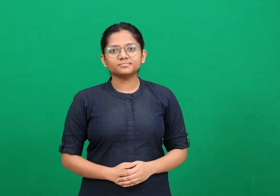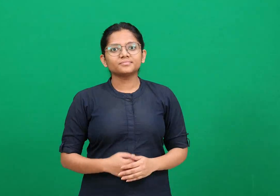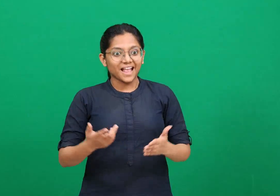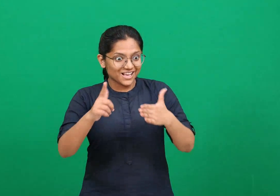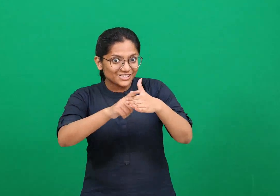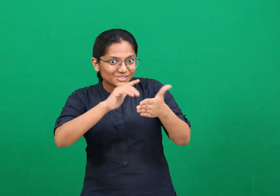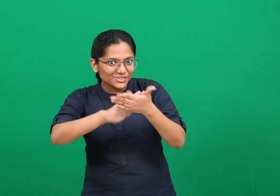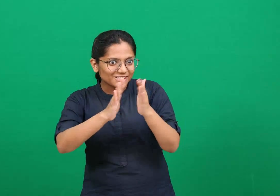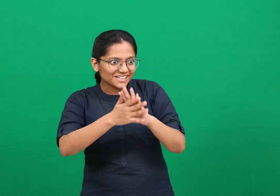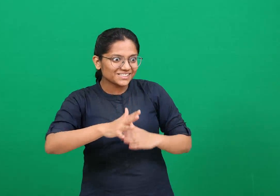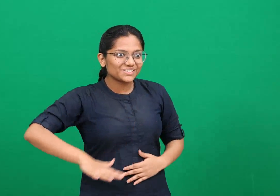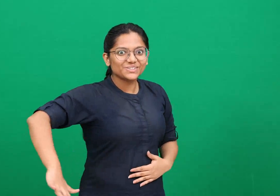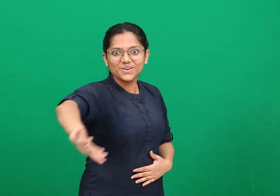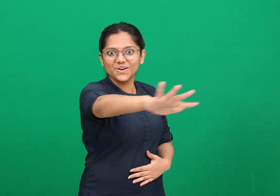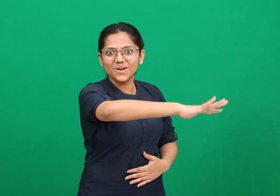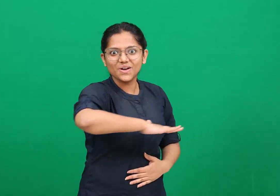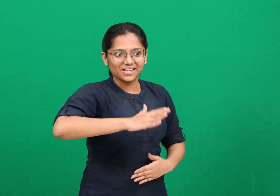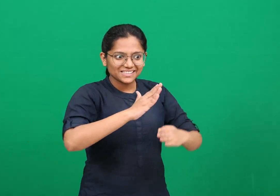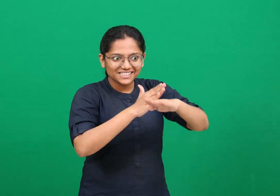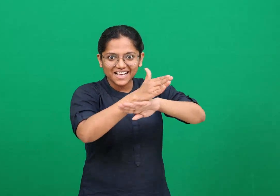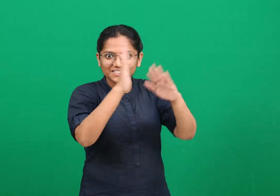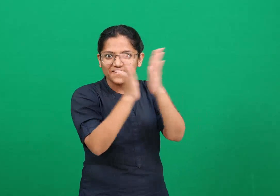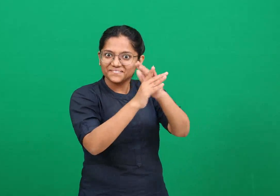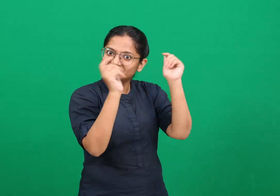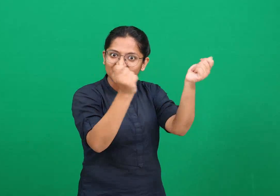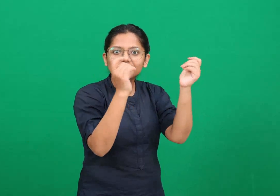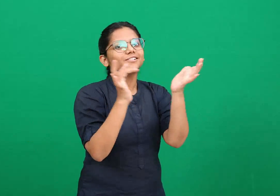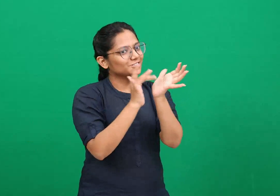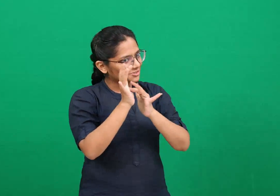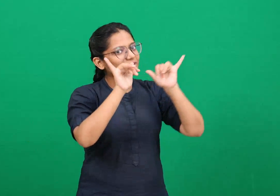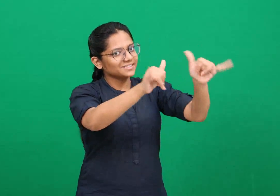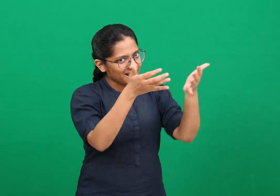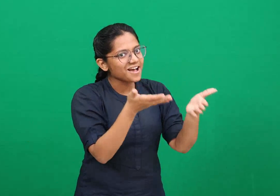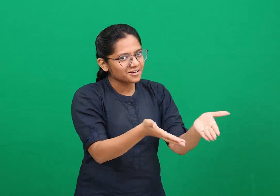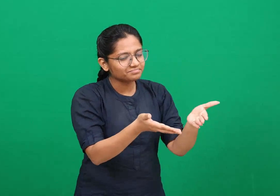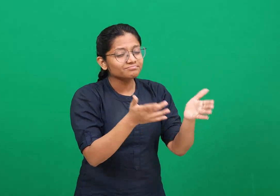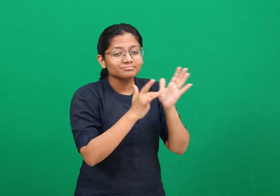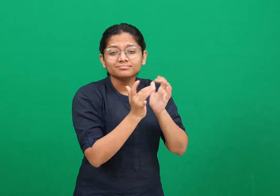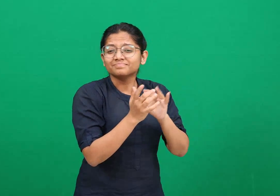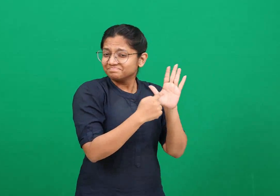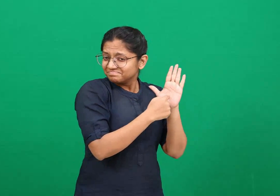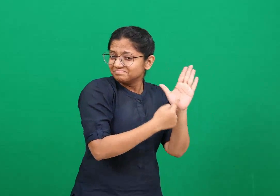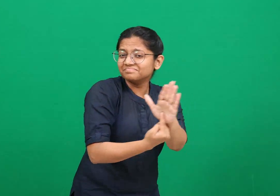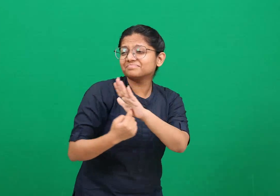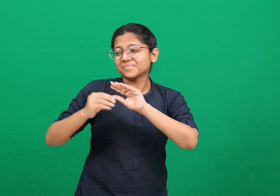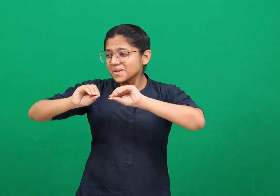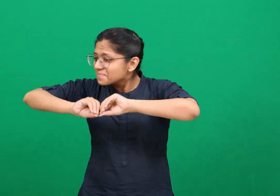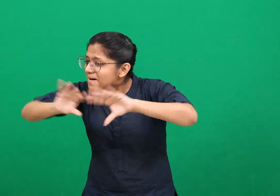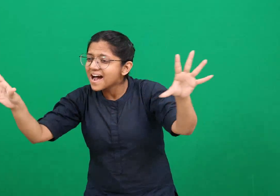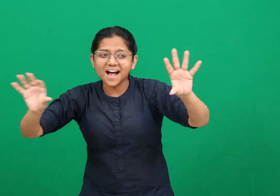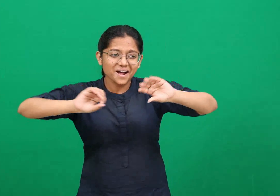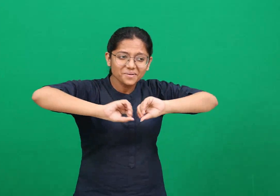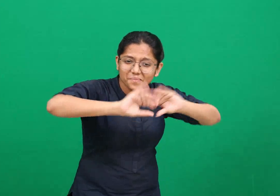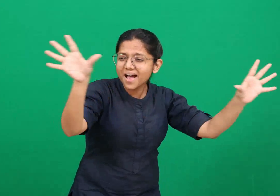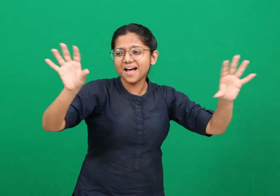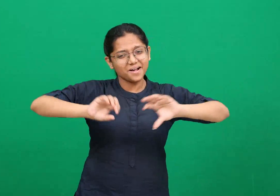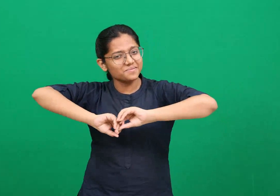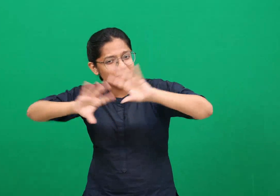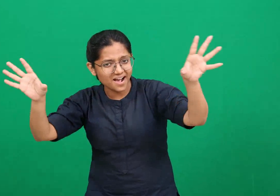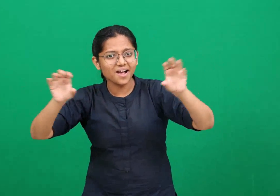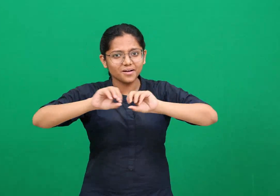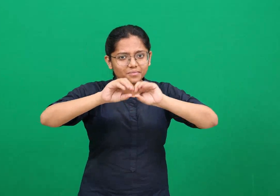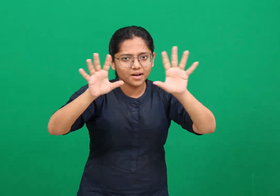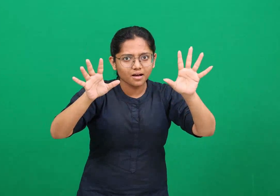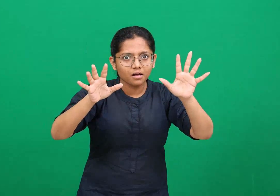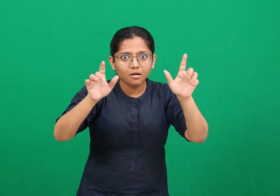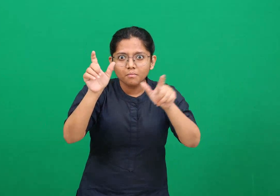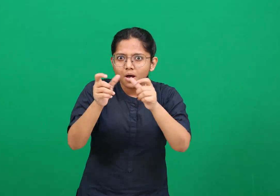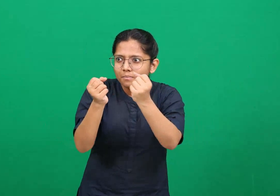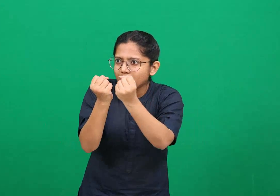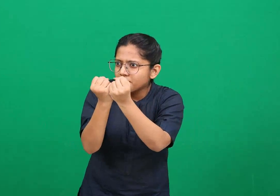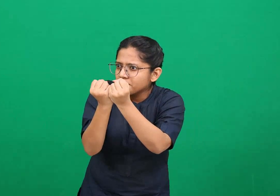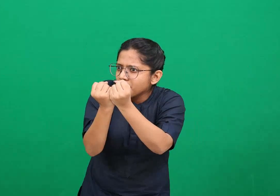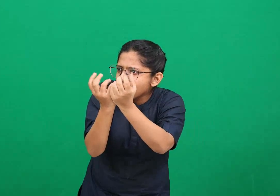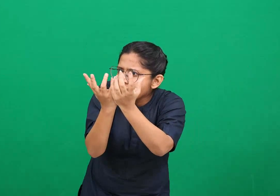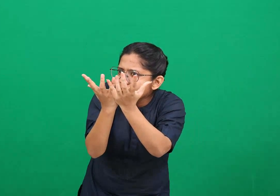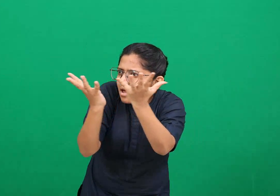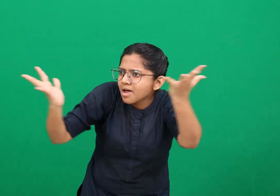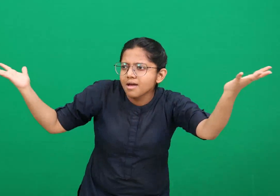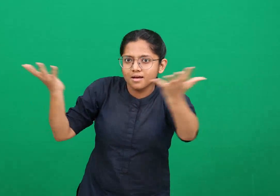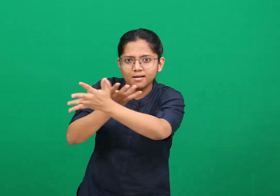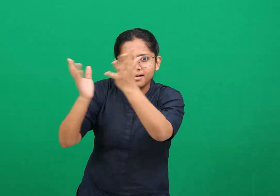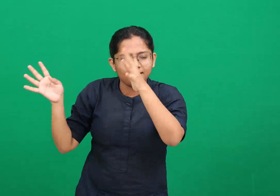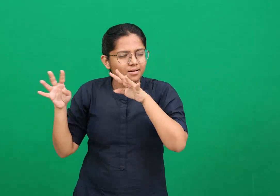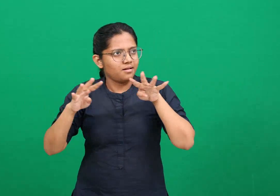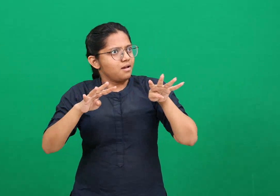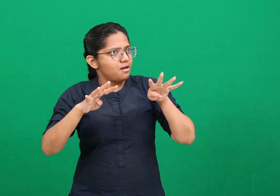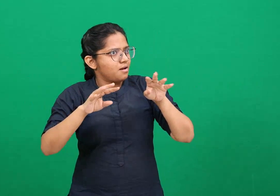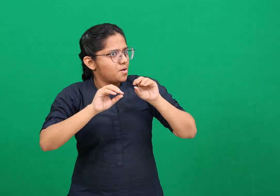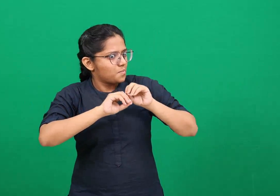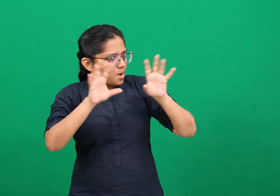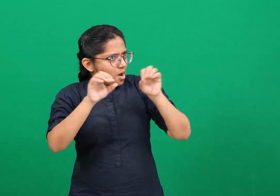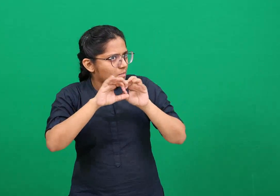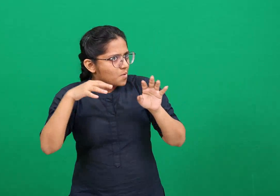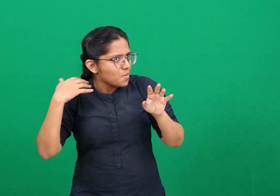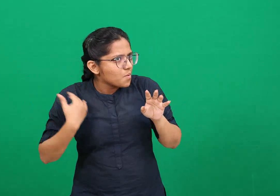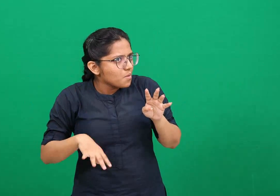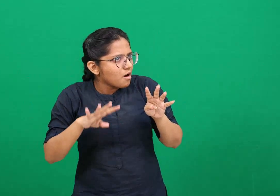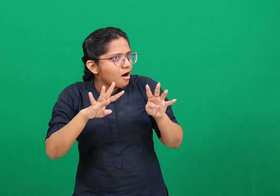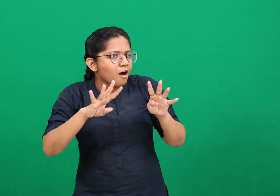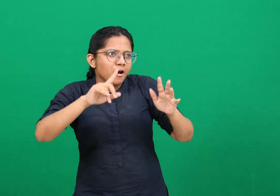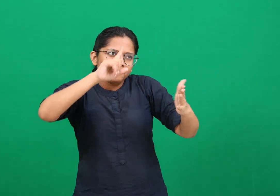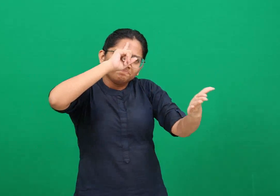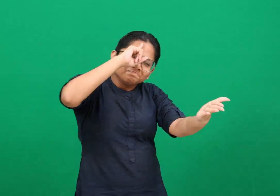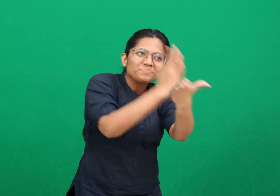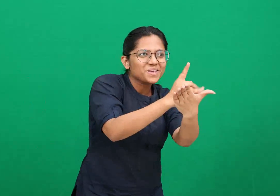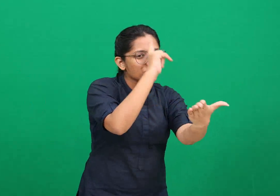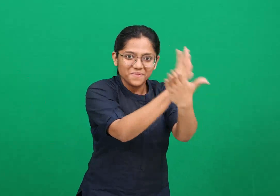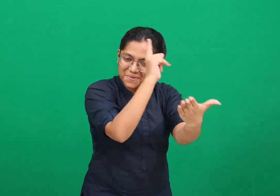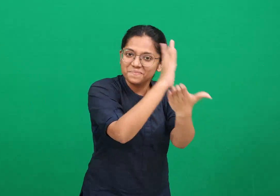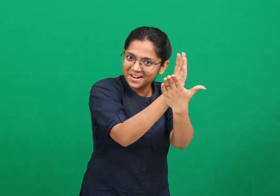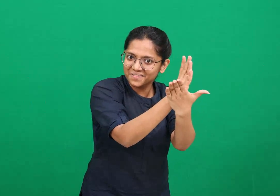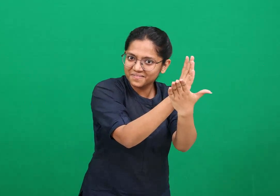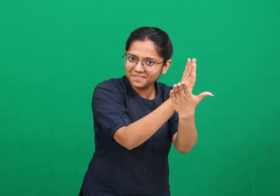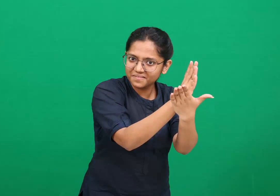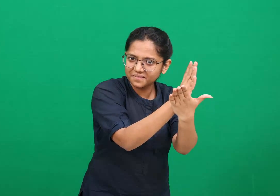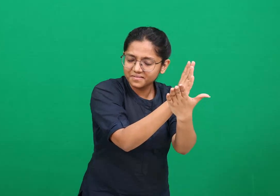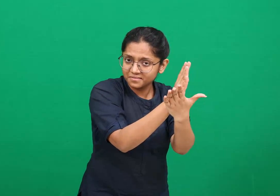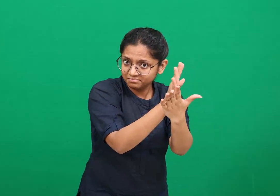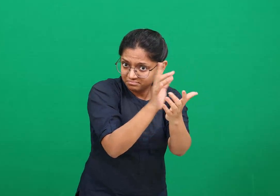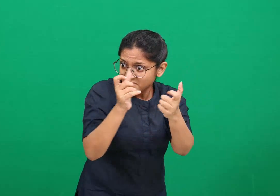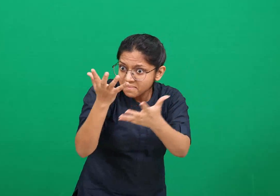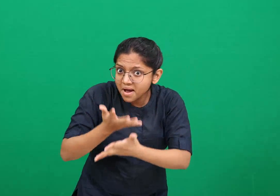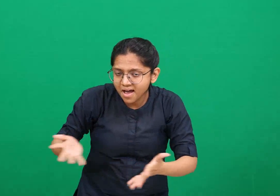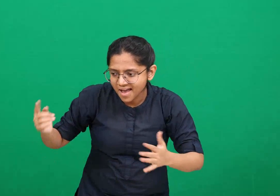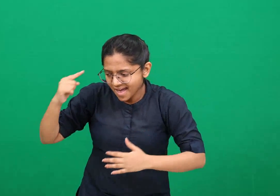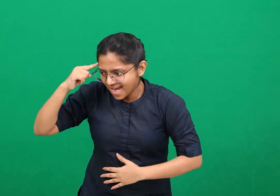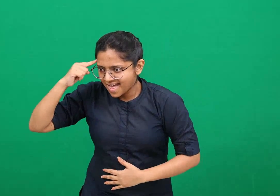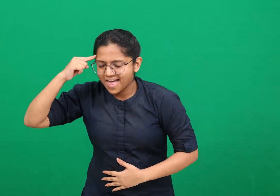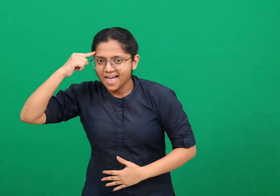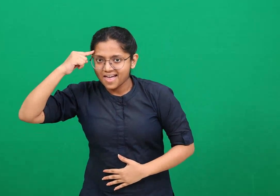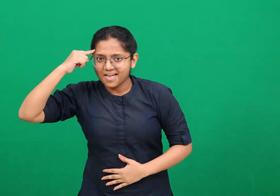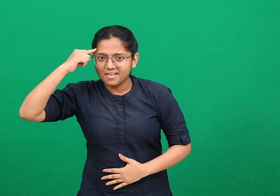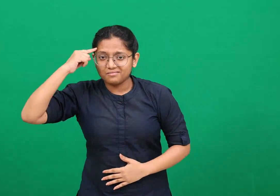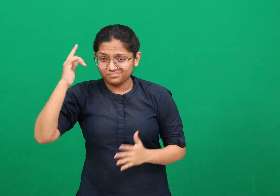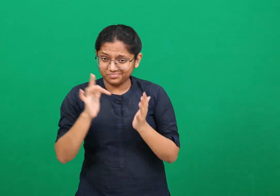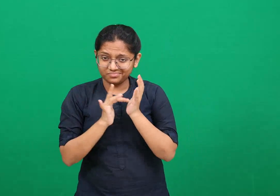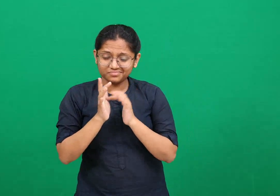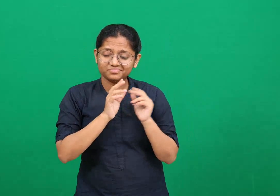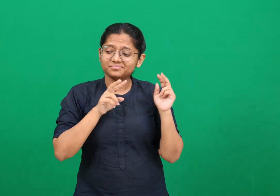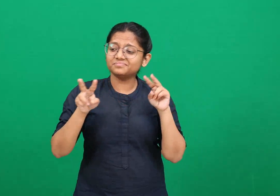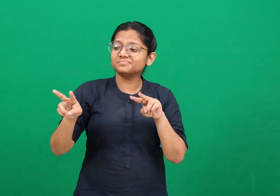While He was in Jerusalem at the Passover Feast, many people saw the signs He was doing and believed in His name.